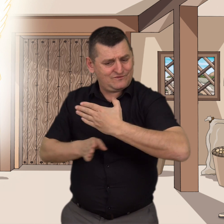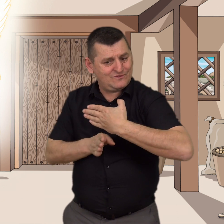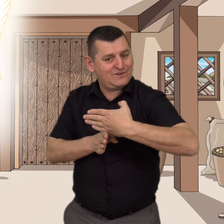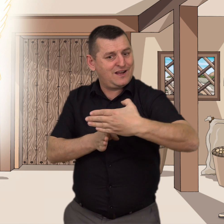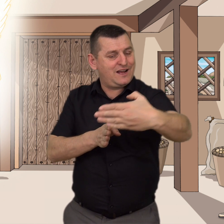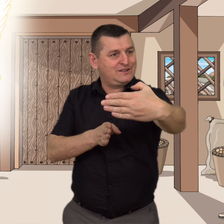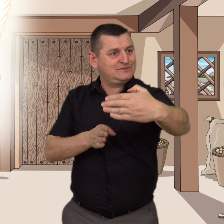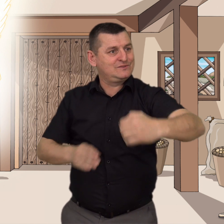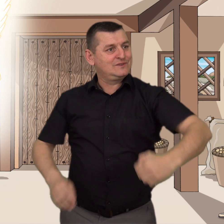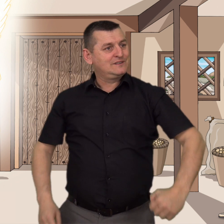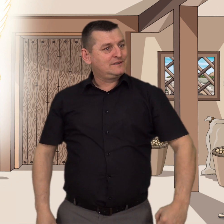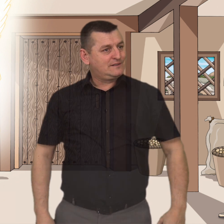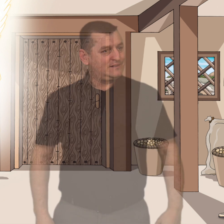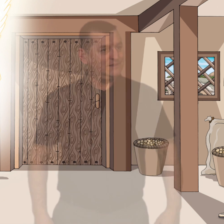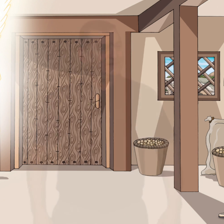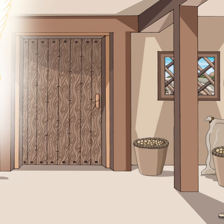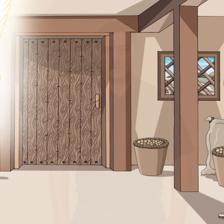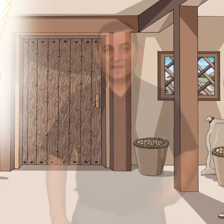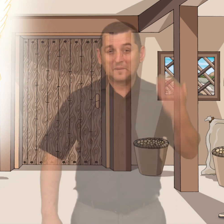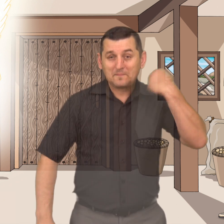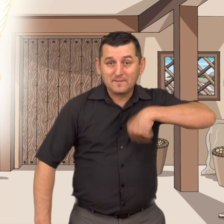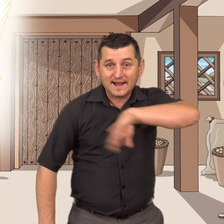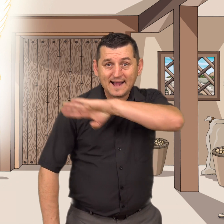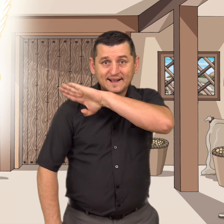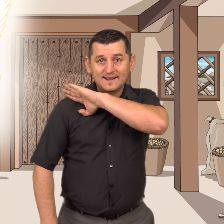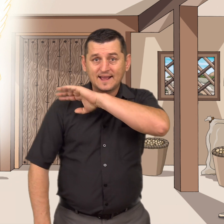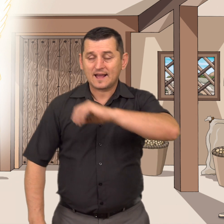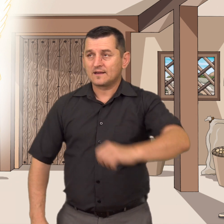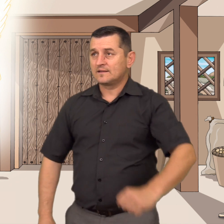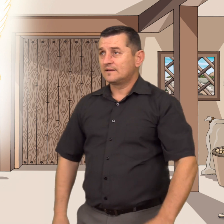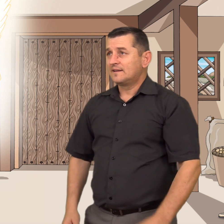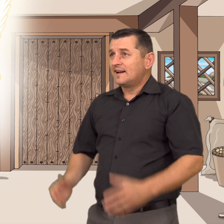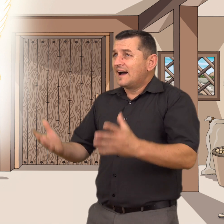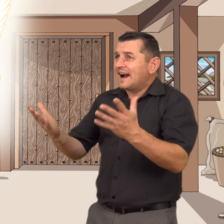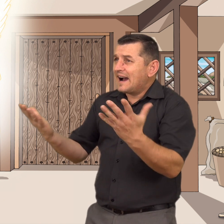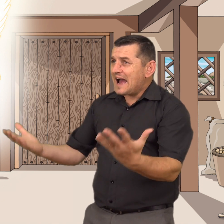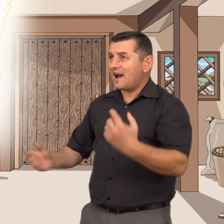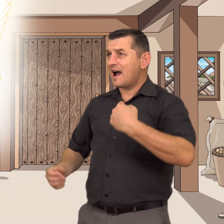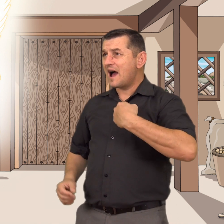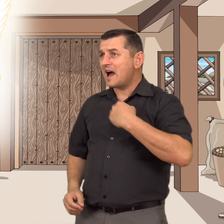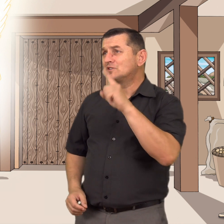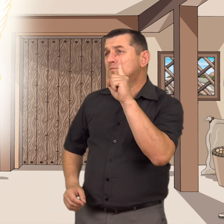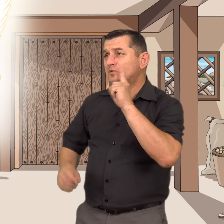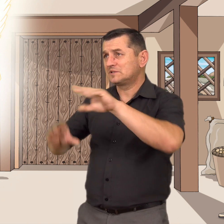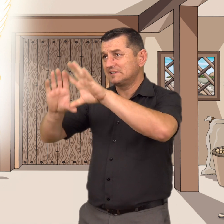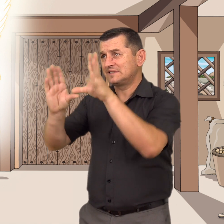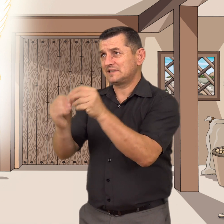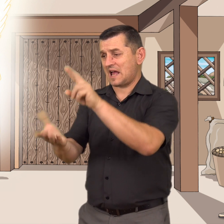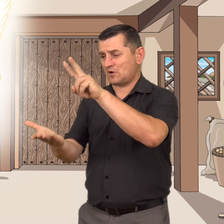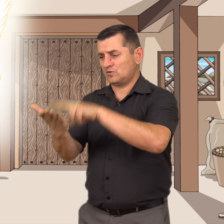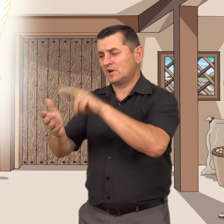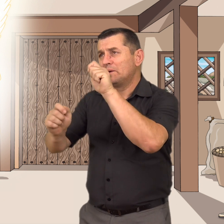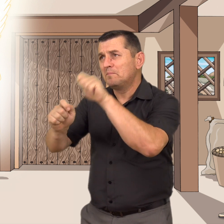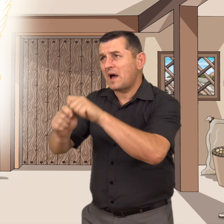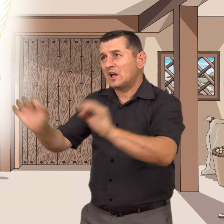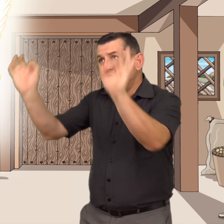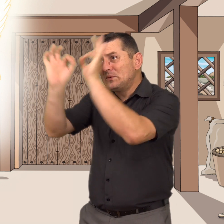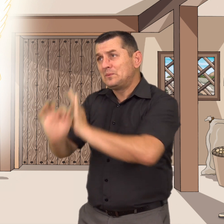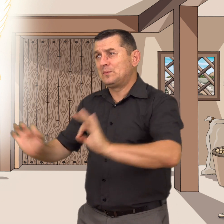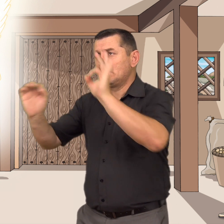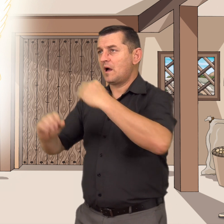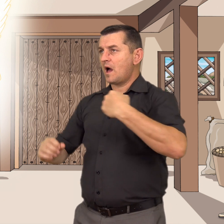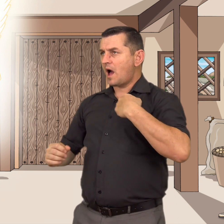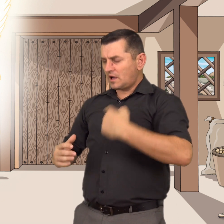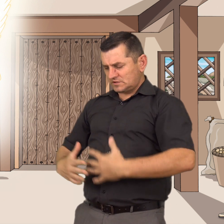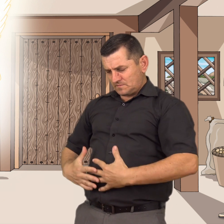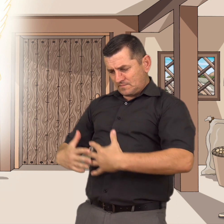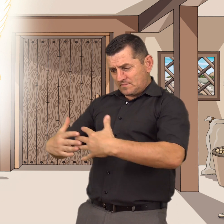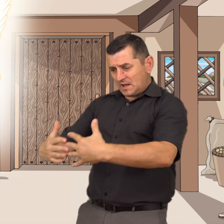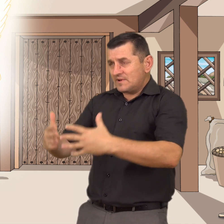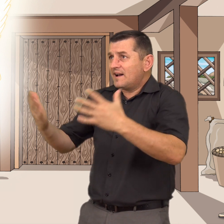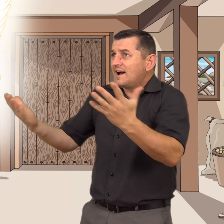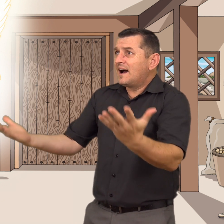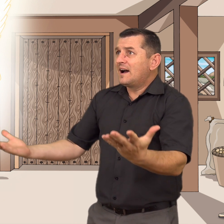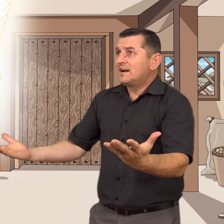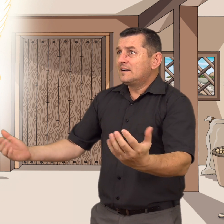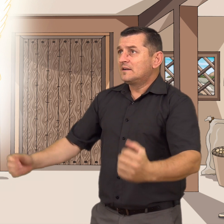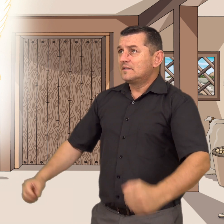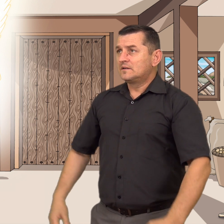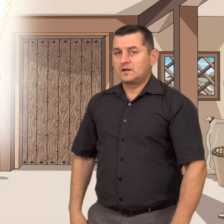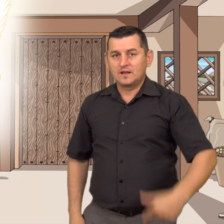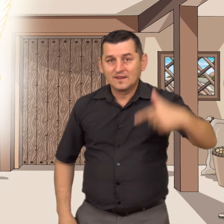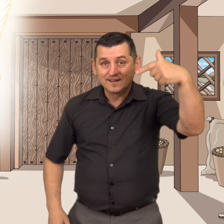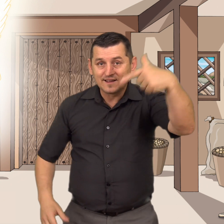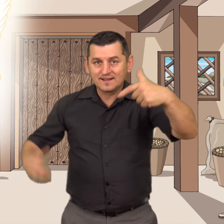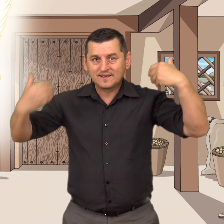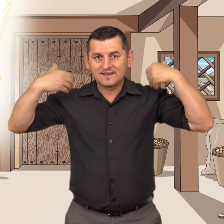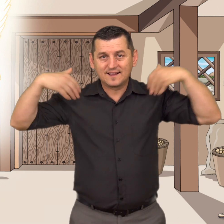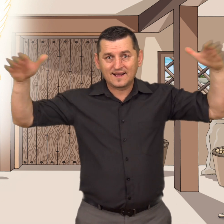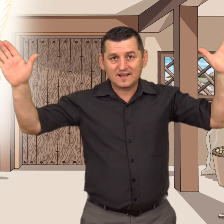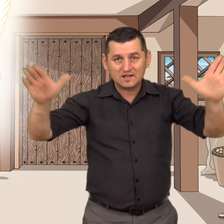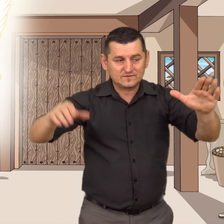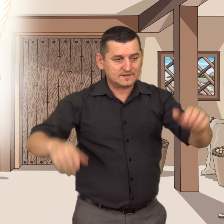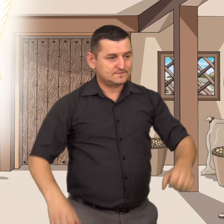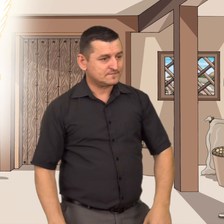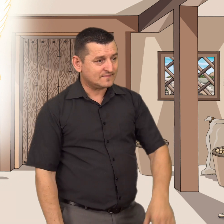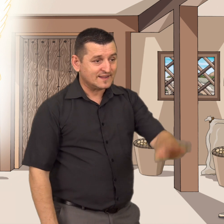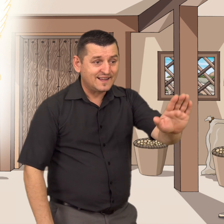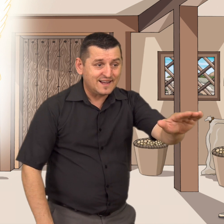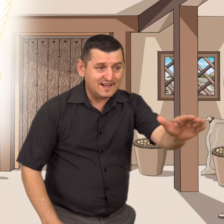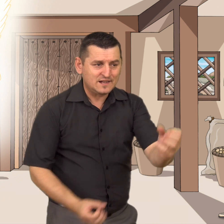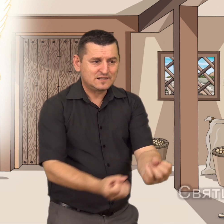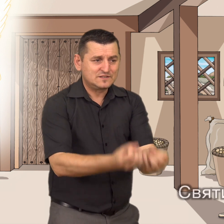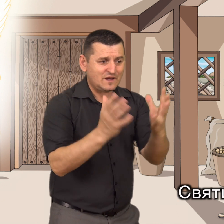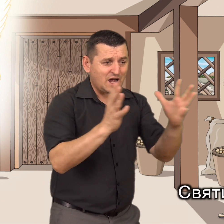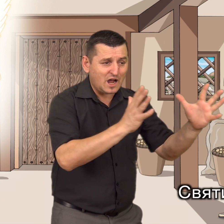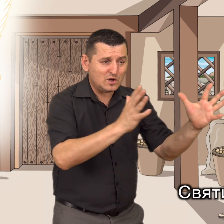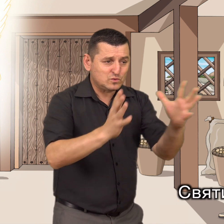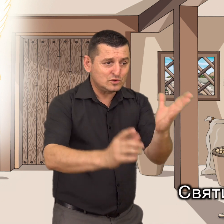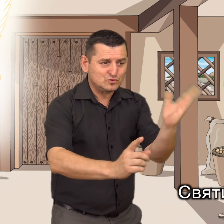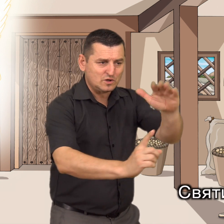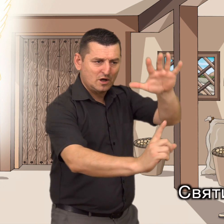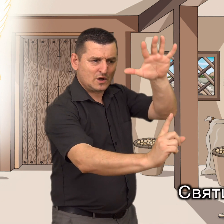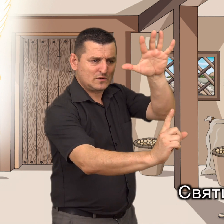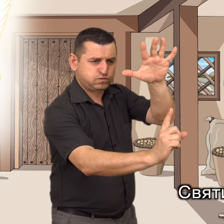His kingdom will never end!” “How can this be,” Mary asked the angel, “since I am a virgin?”